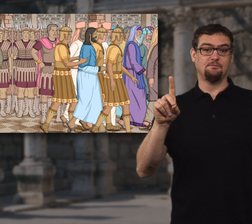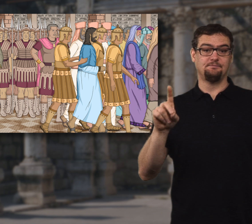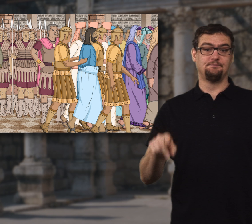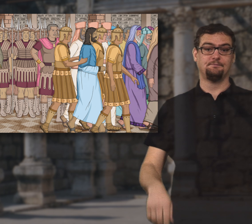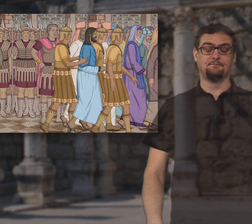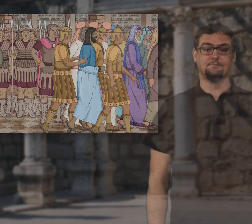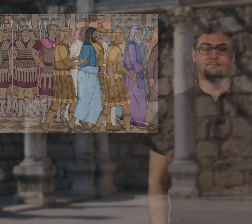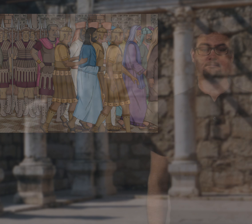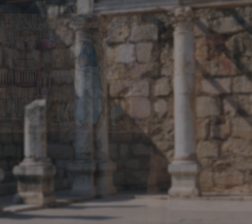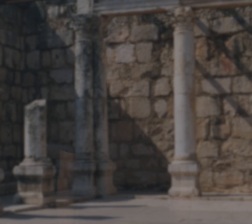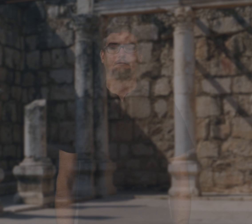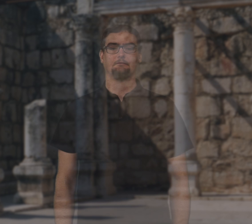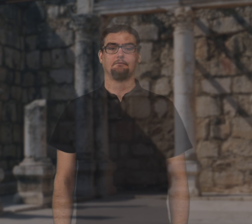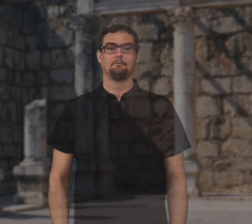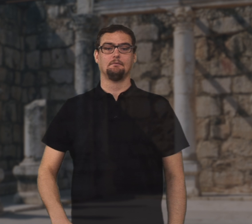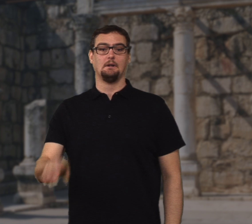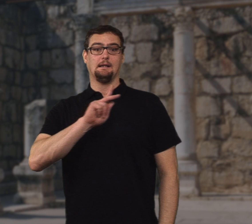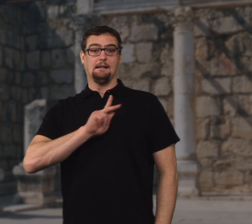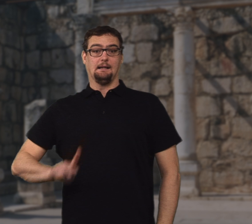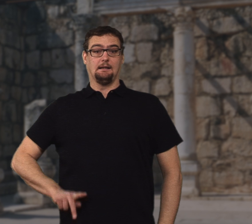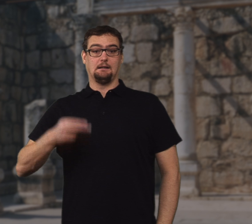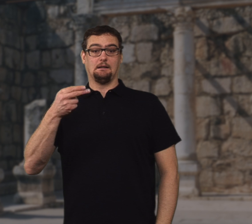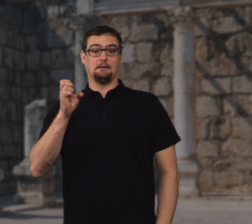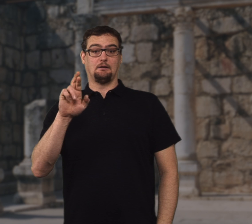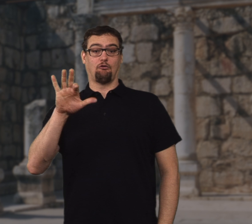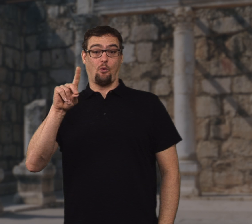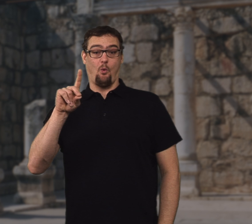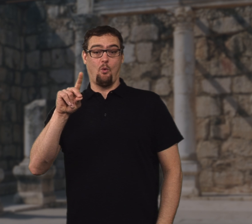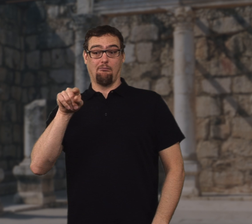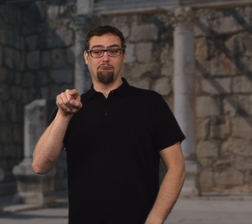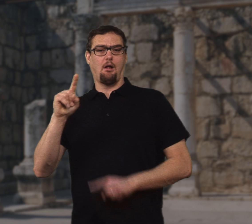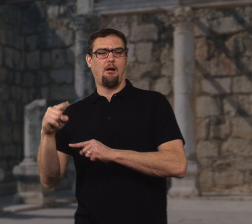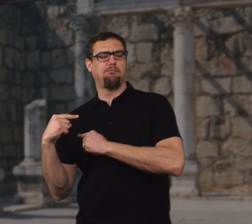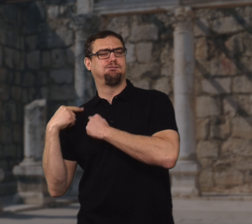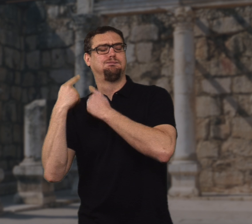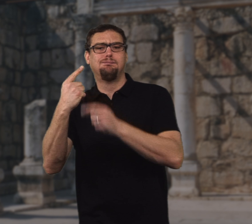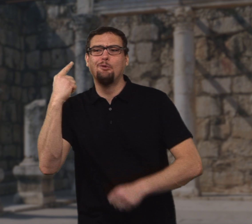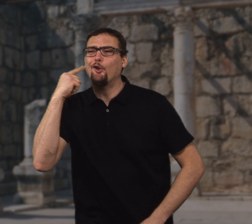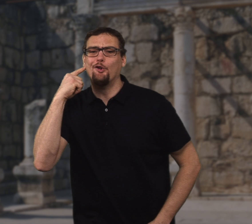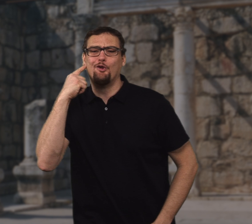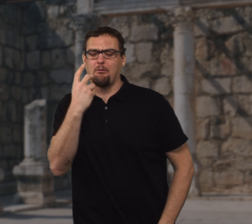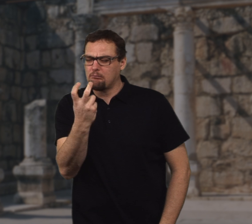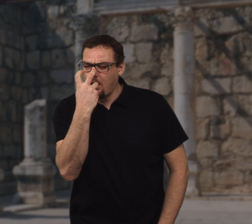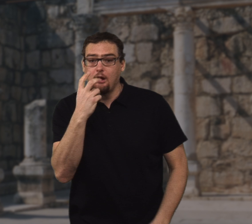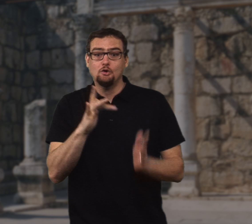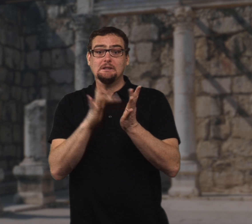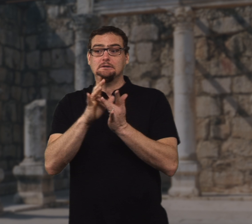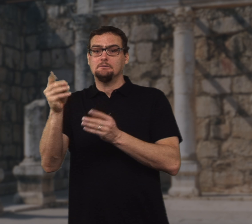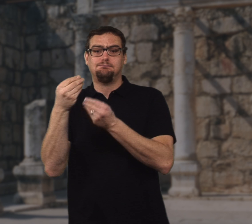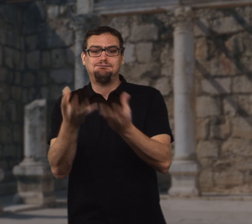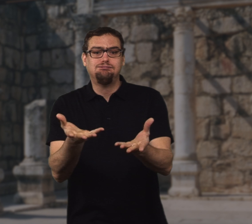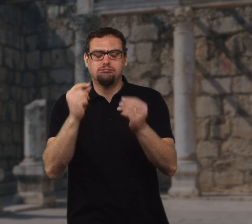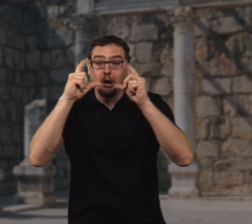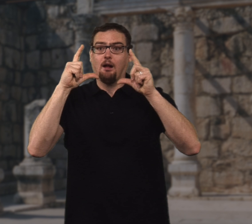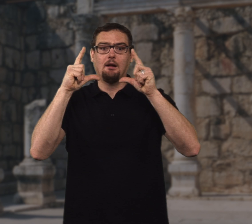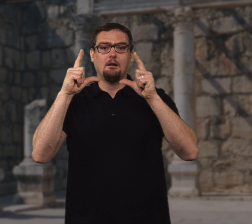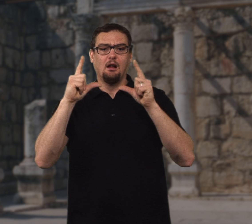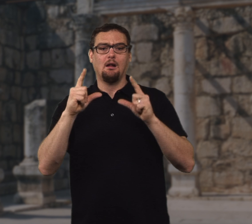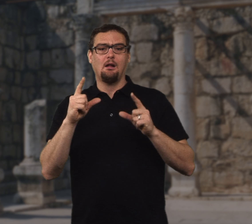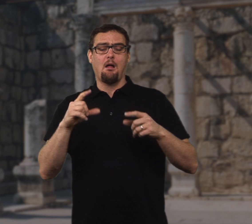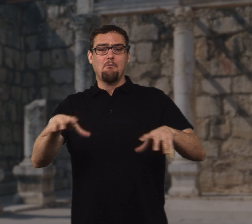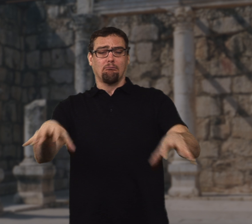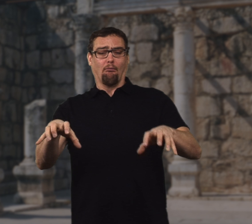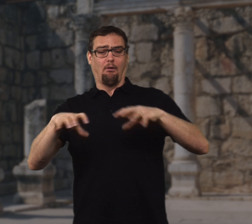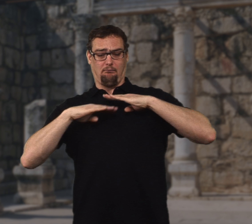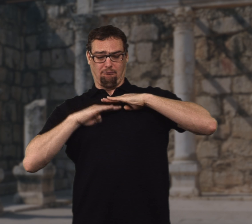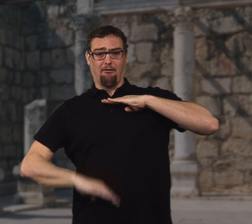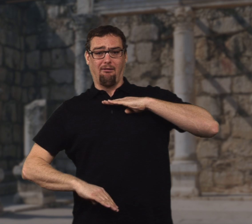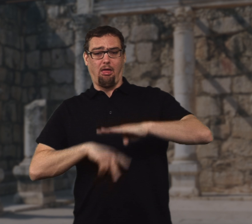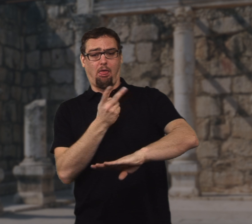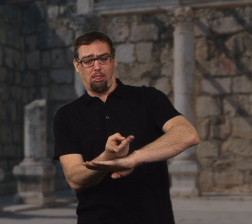When Herod saw Jesus, he was greatly pleased.